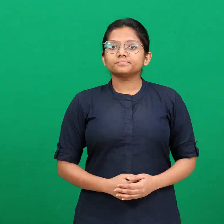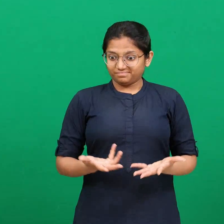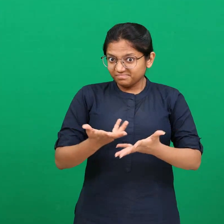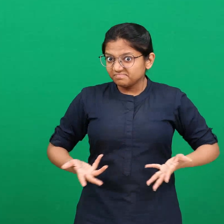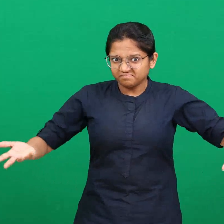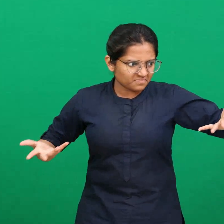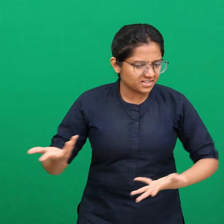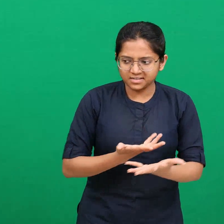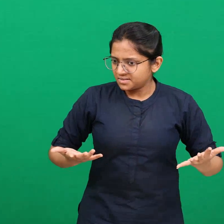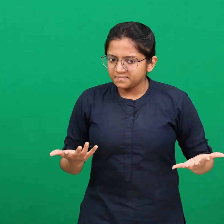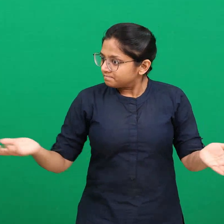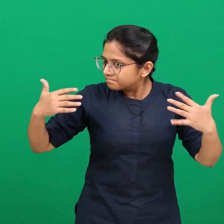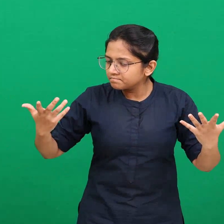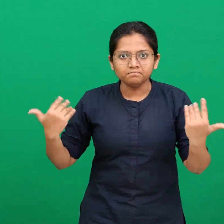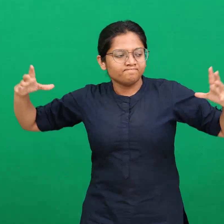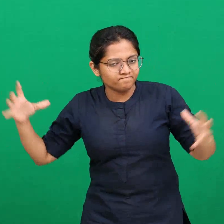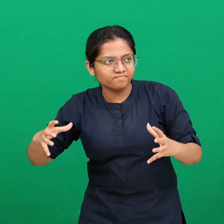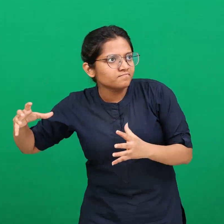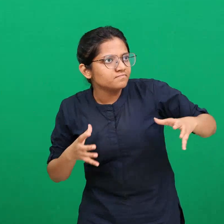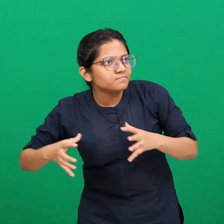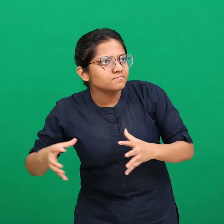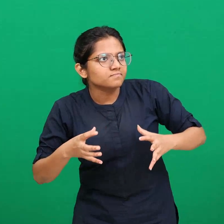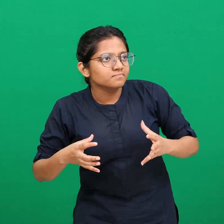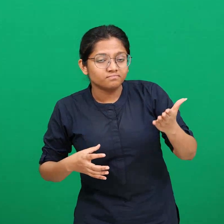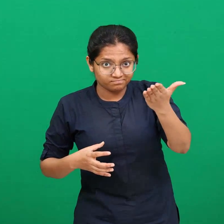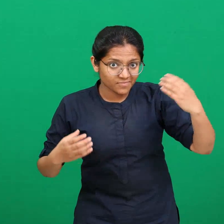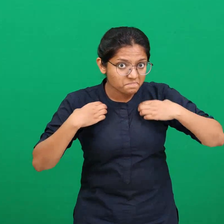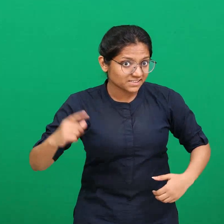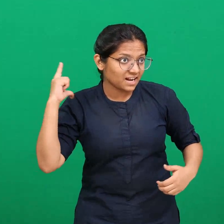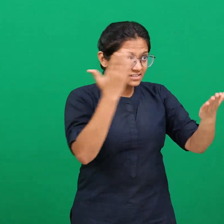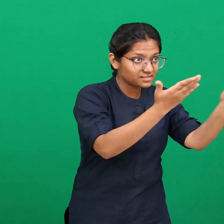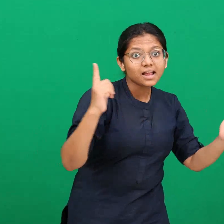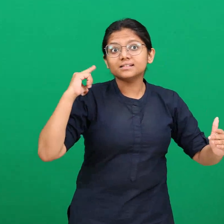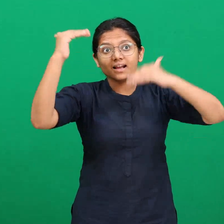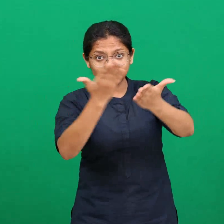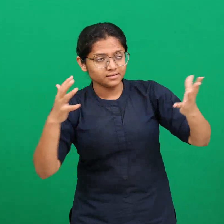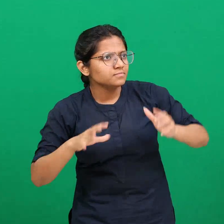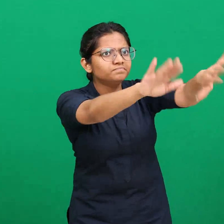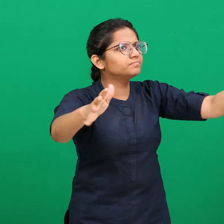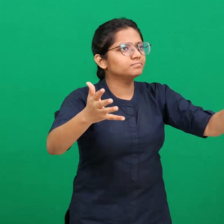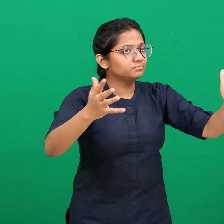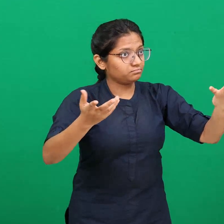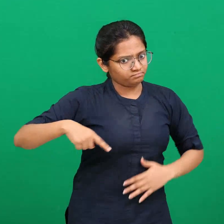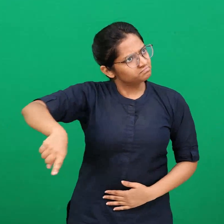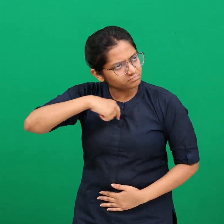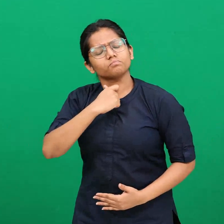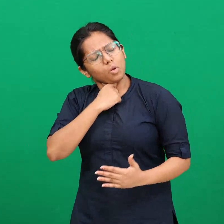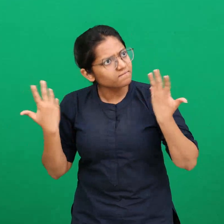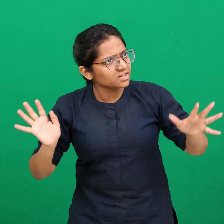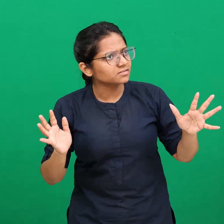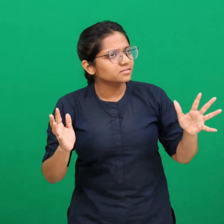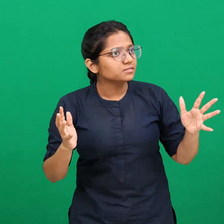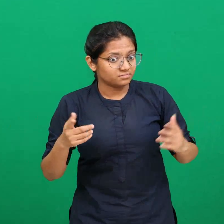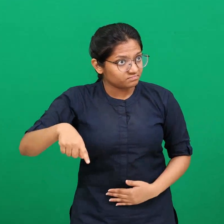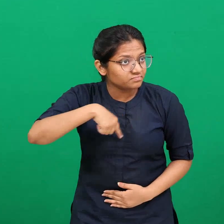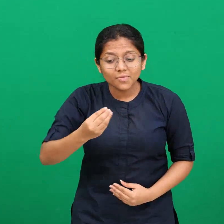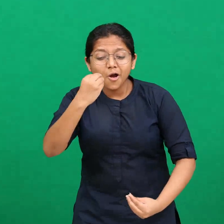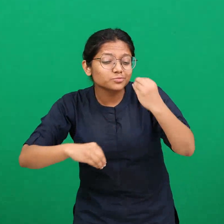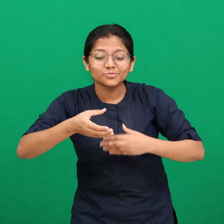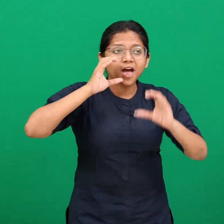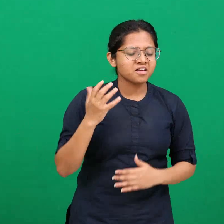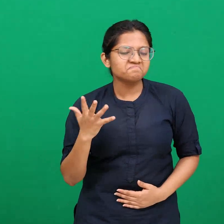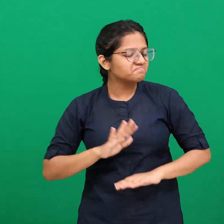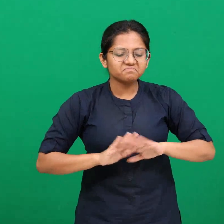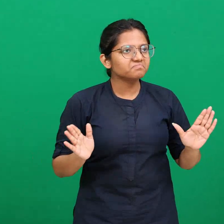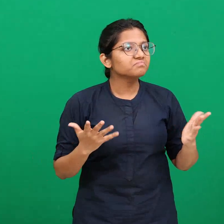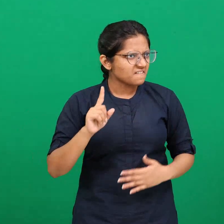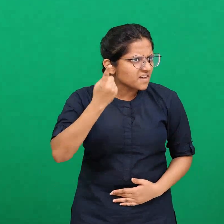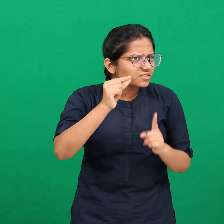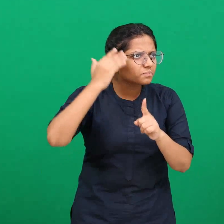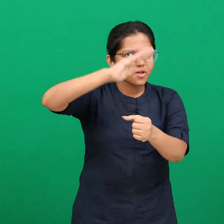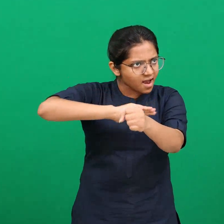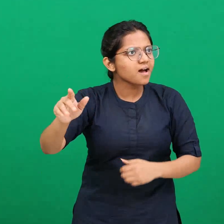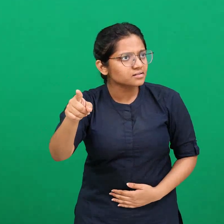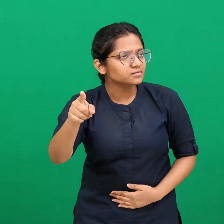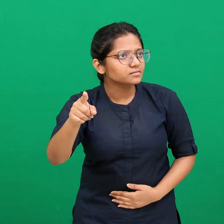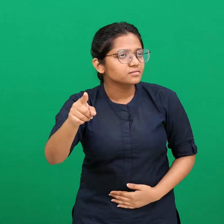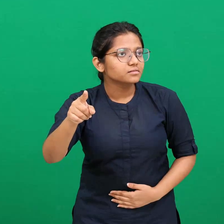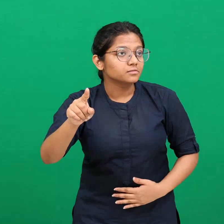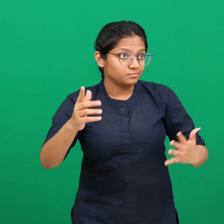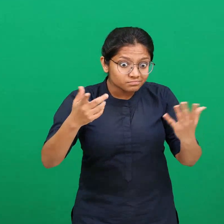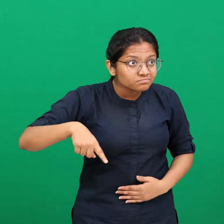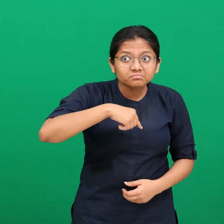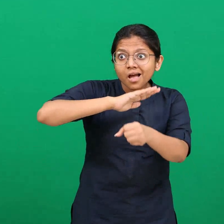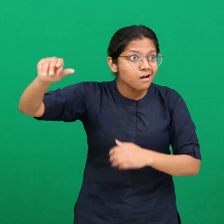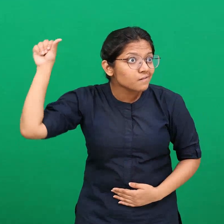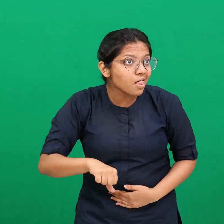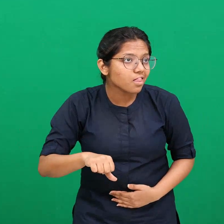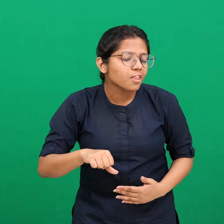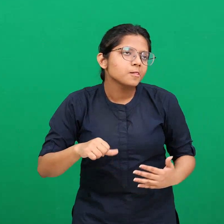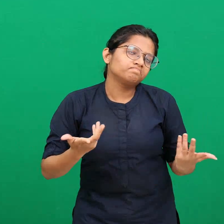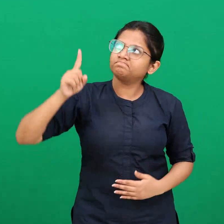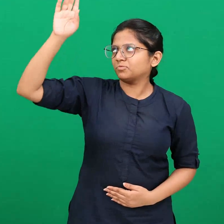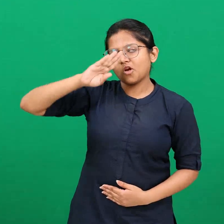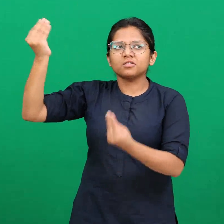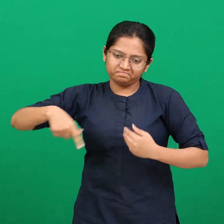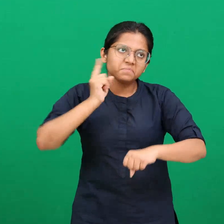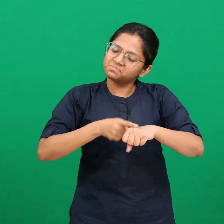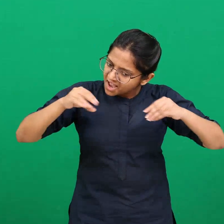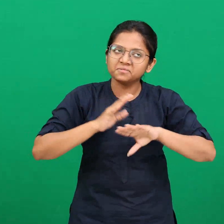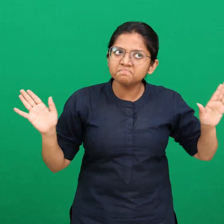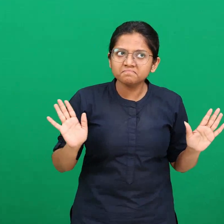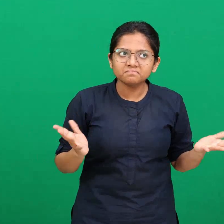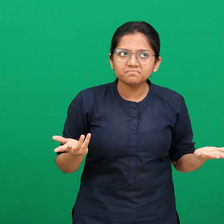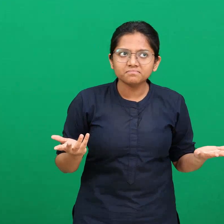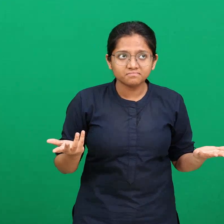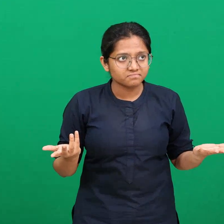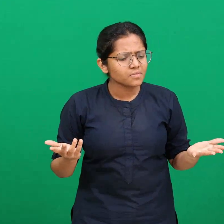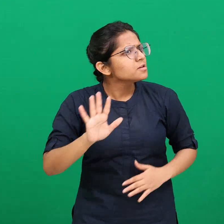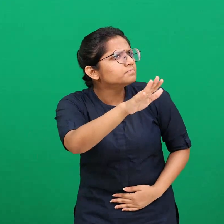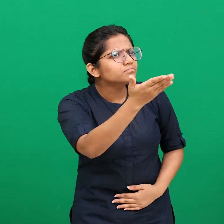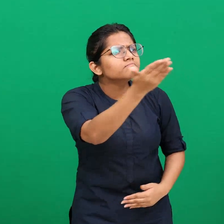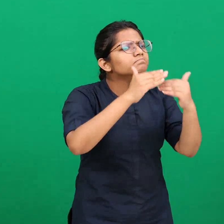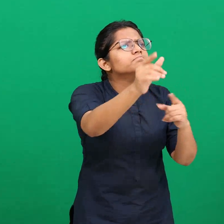They went to the chief priests and elders and said, "We have bound ourselves with a solemn oath not to eat anything until we have killed Paul.